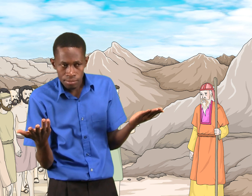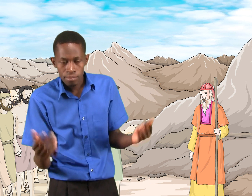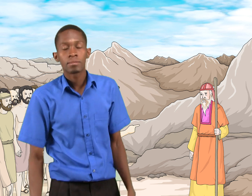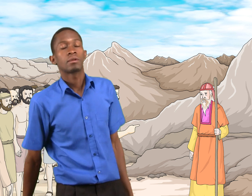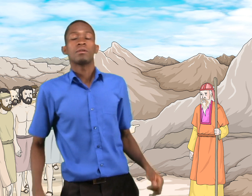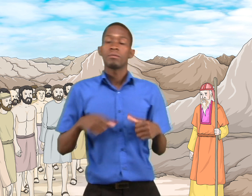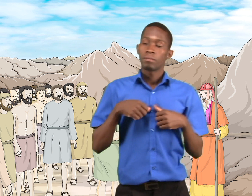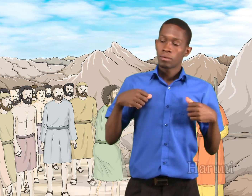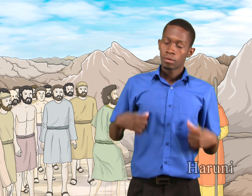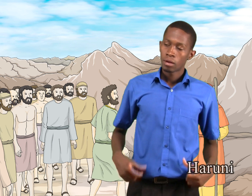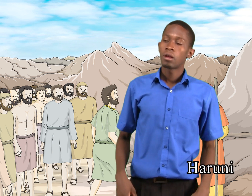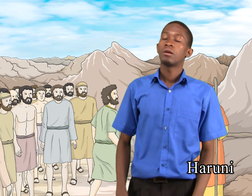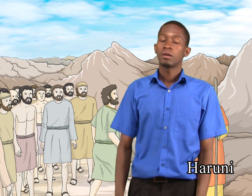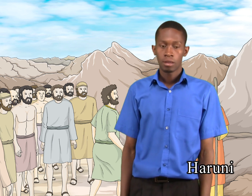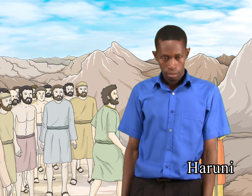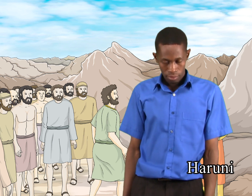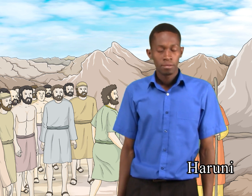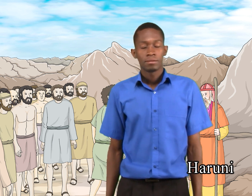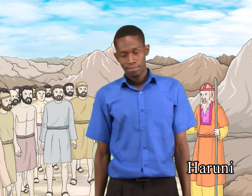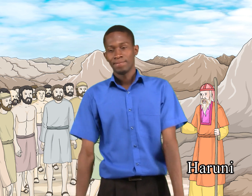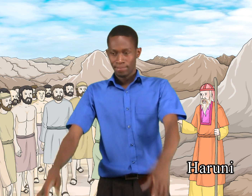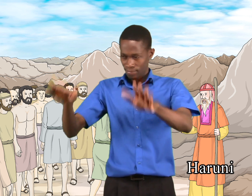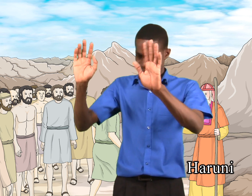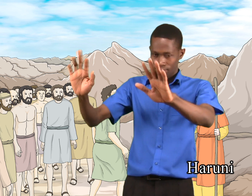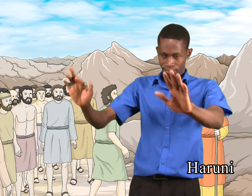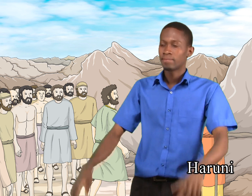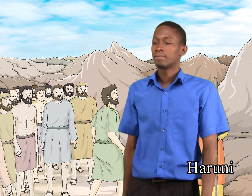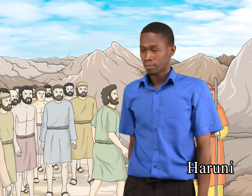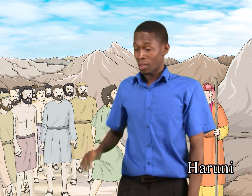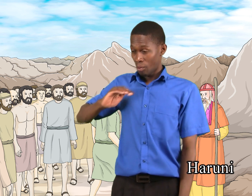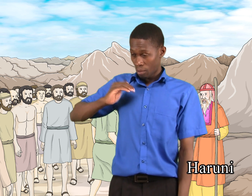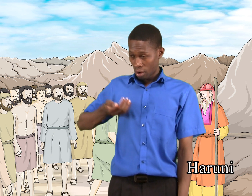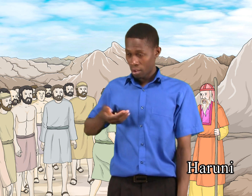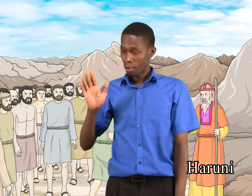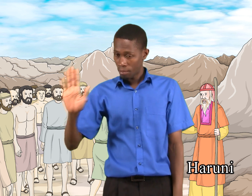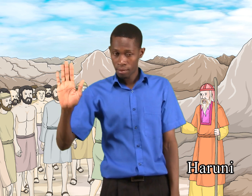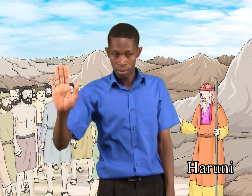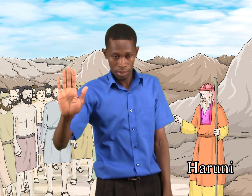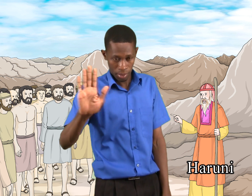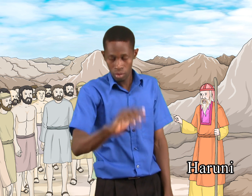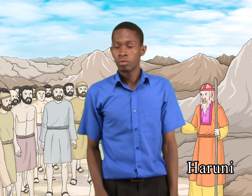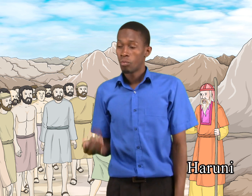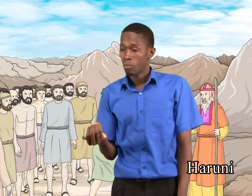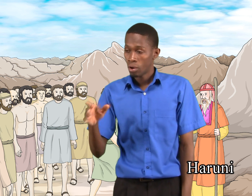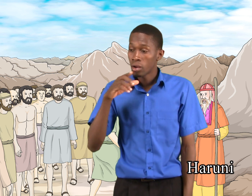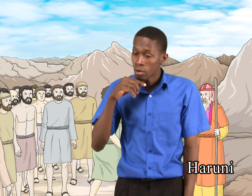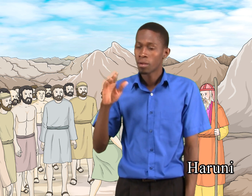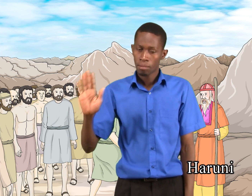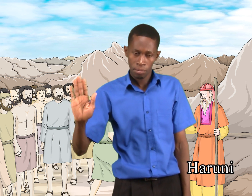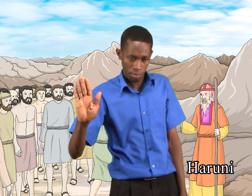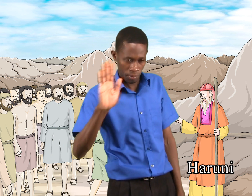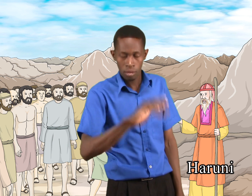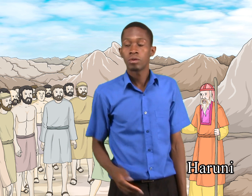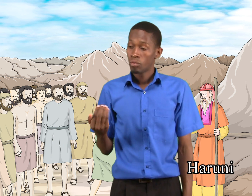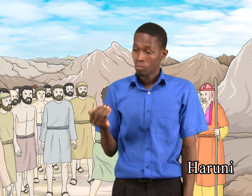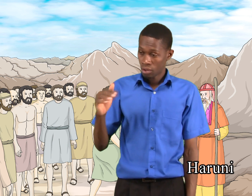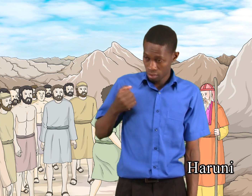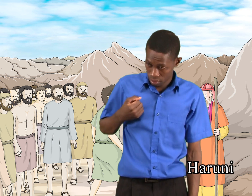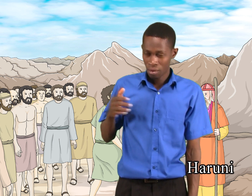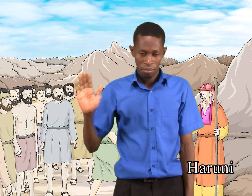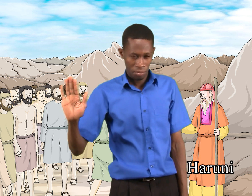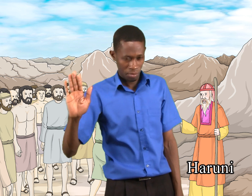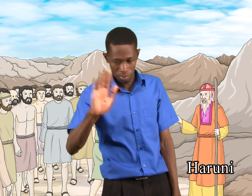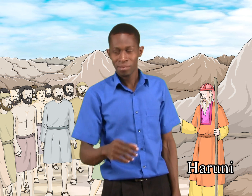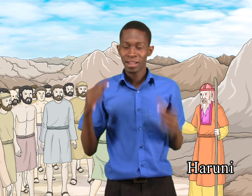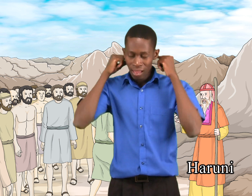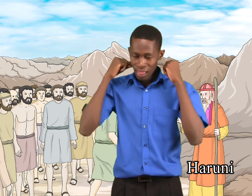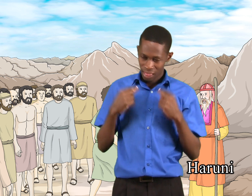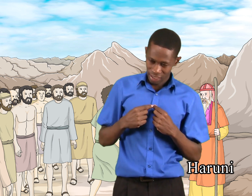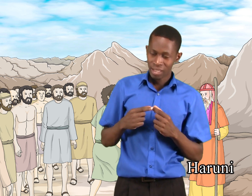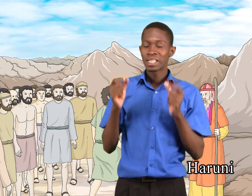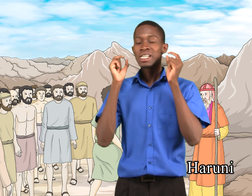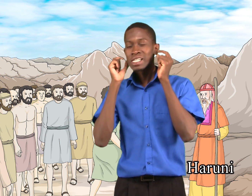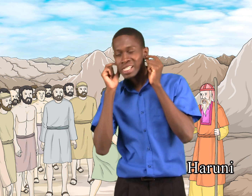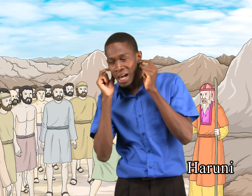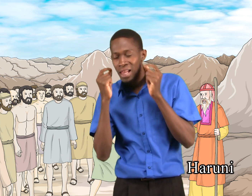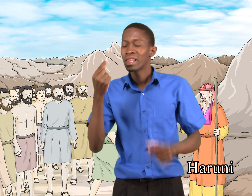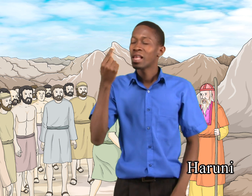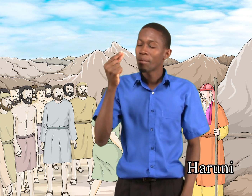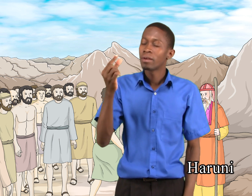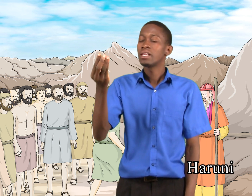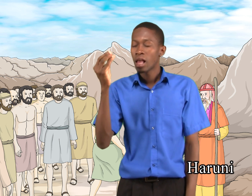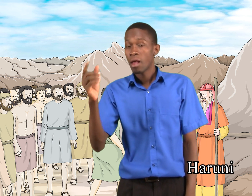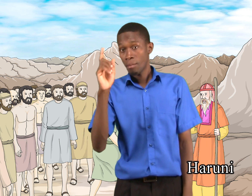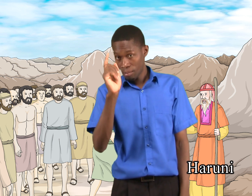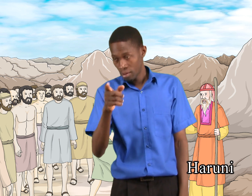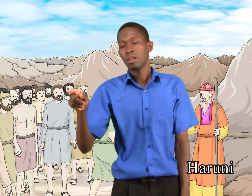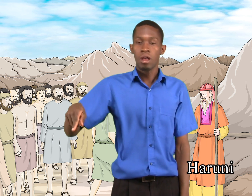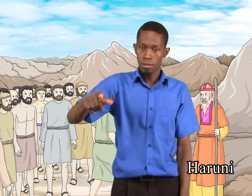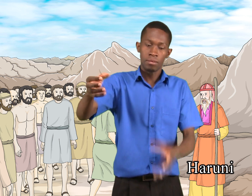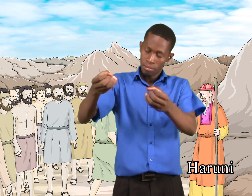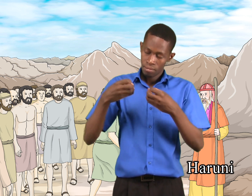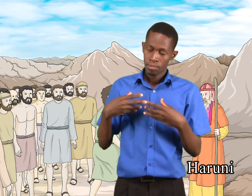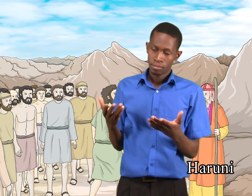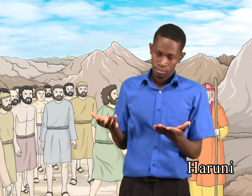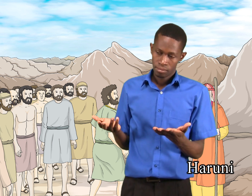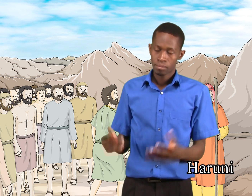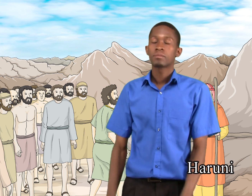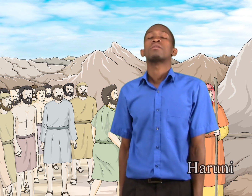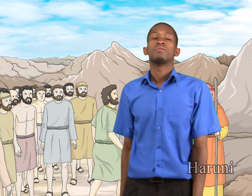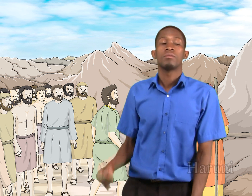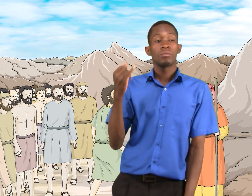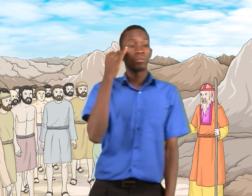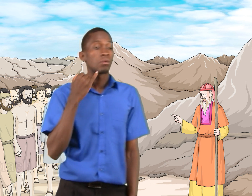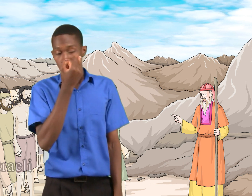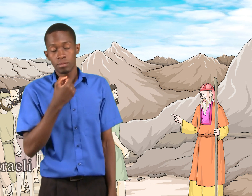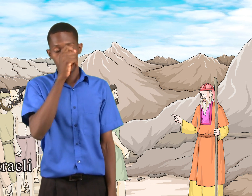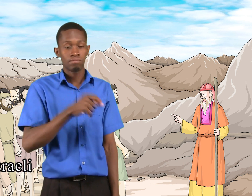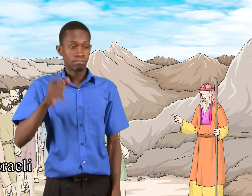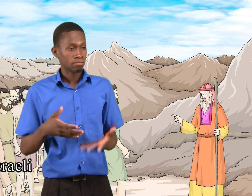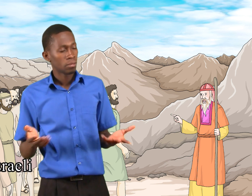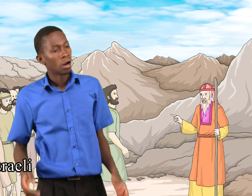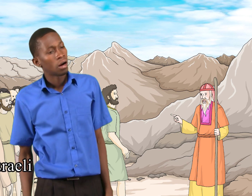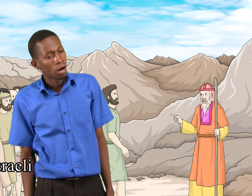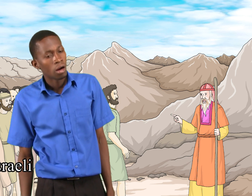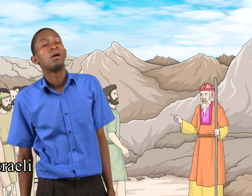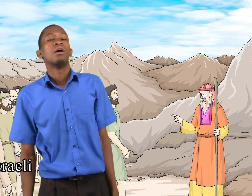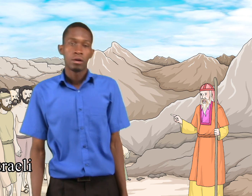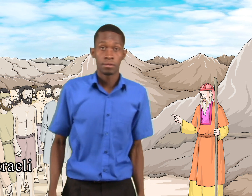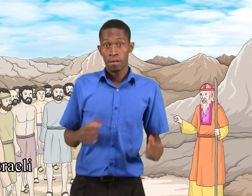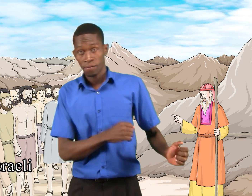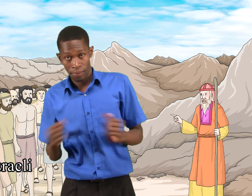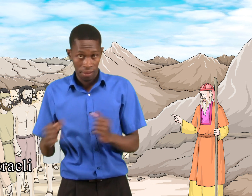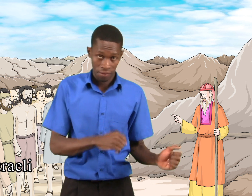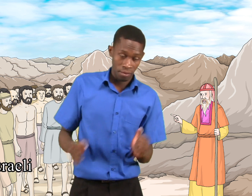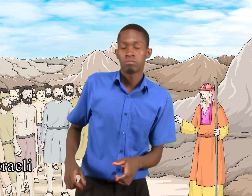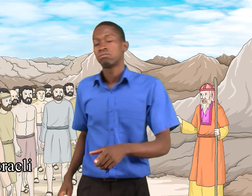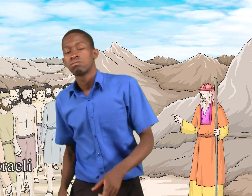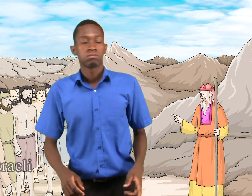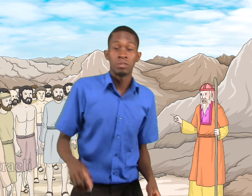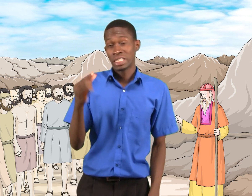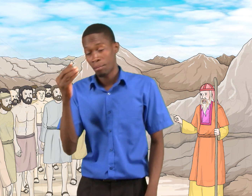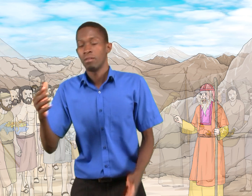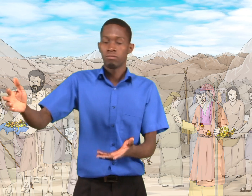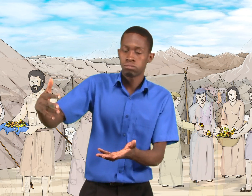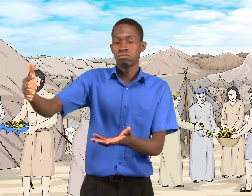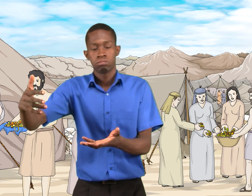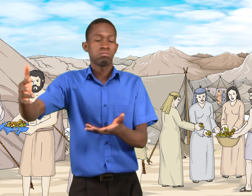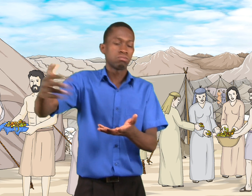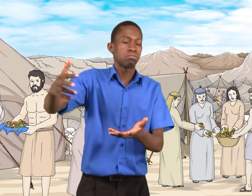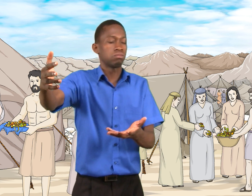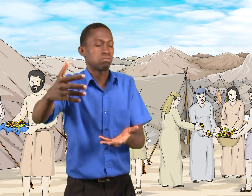So Aaron told them, “Take off the gold earrings that are on your wives and sons and daughters, and bring them to me.”